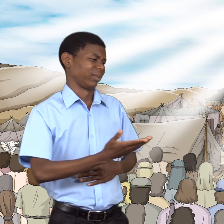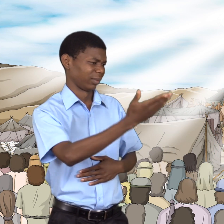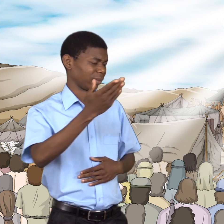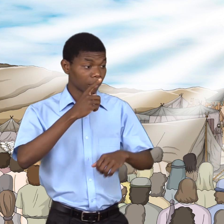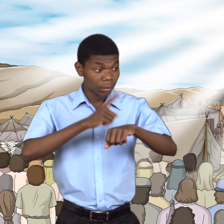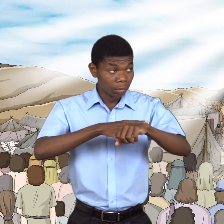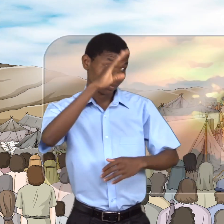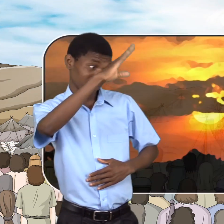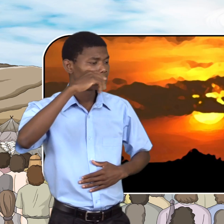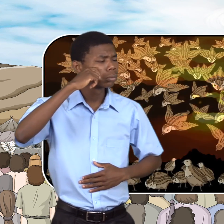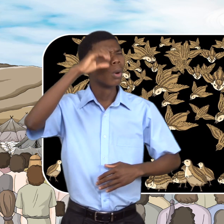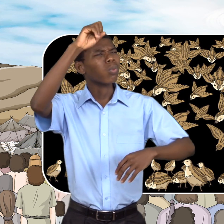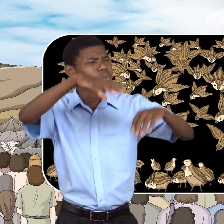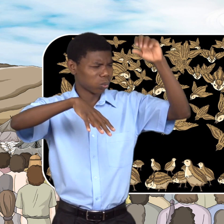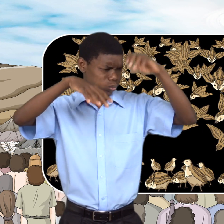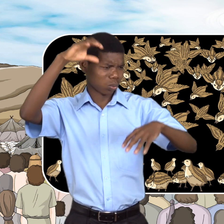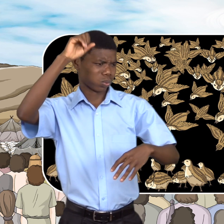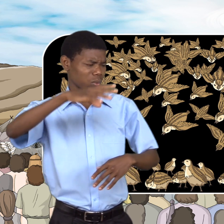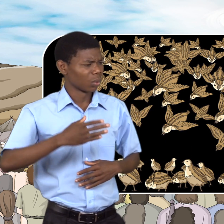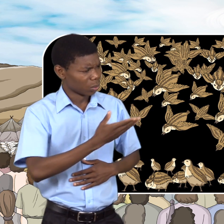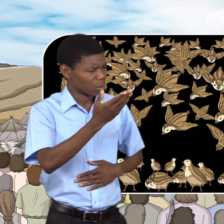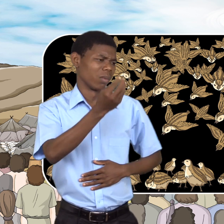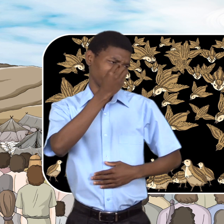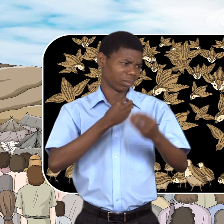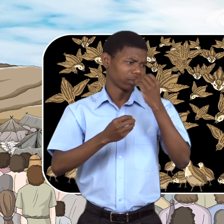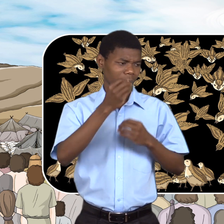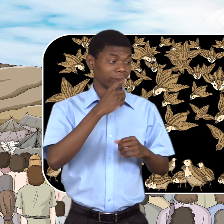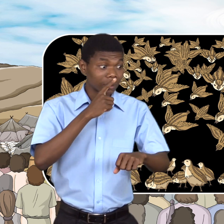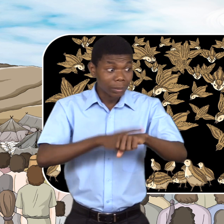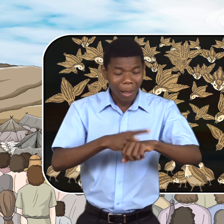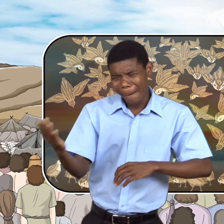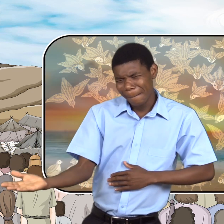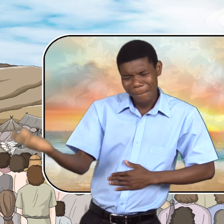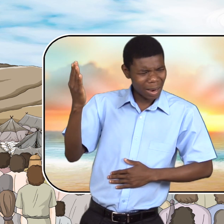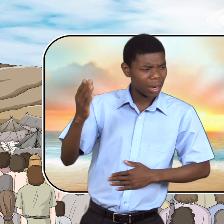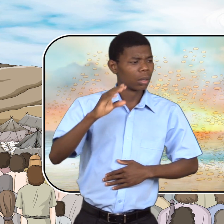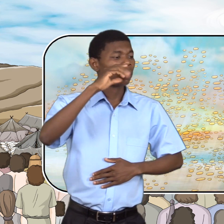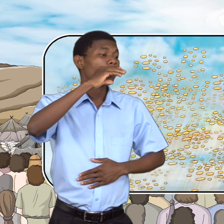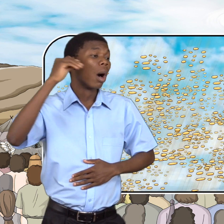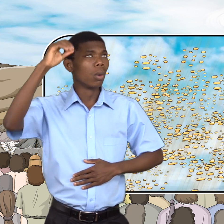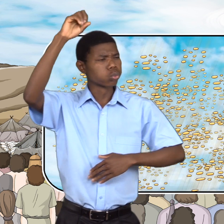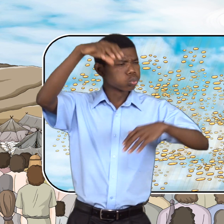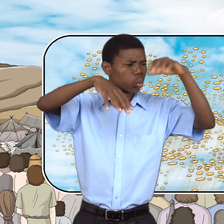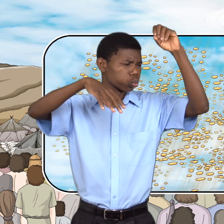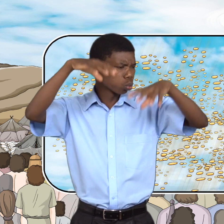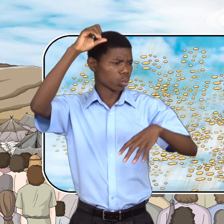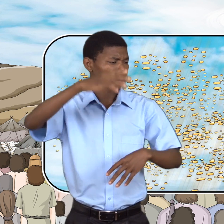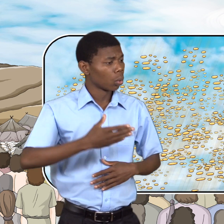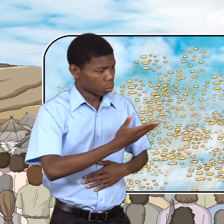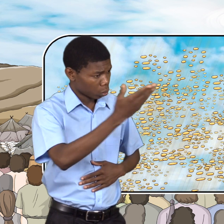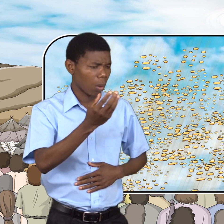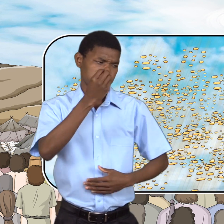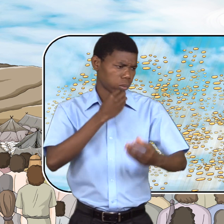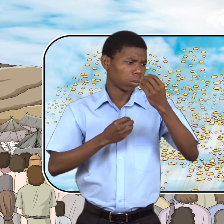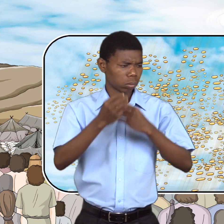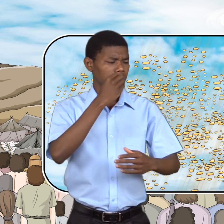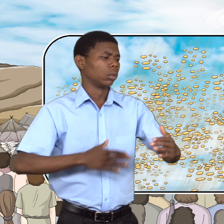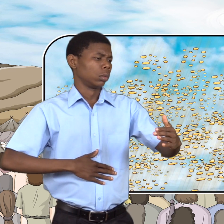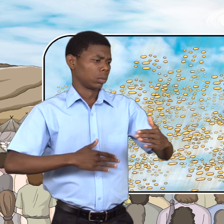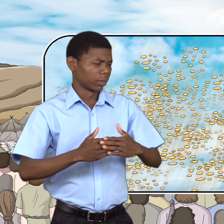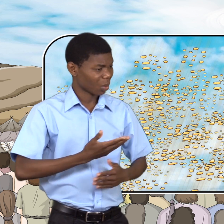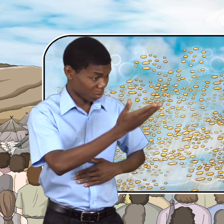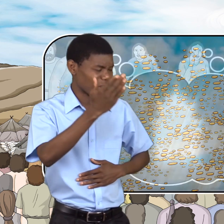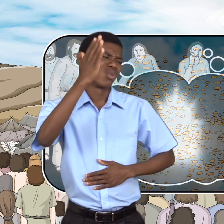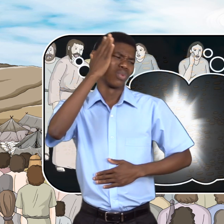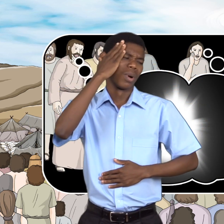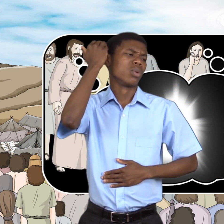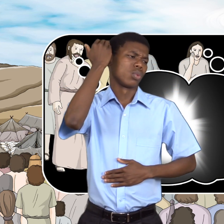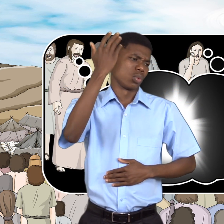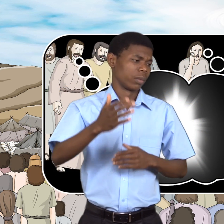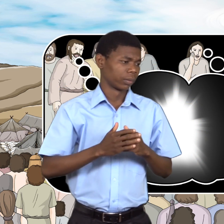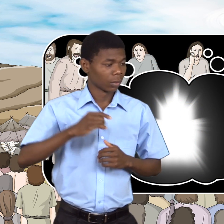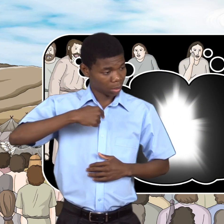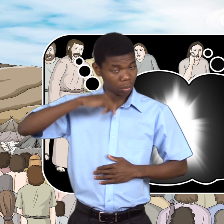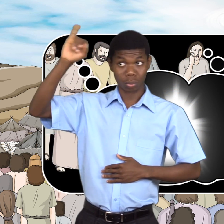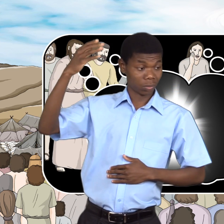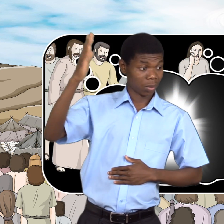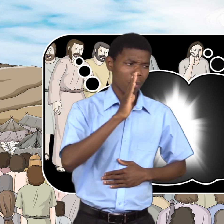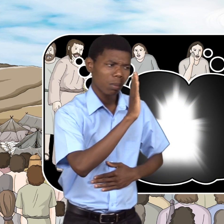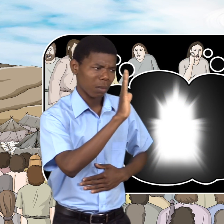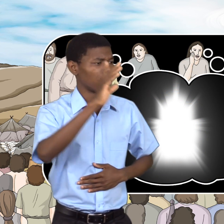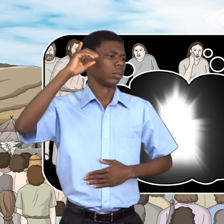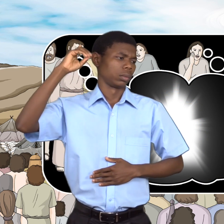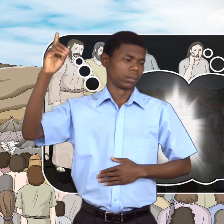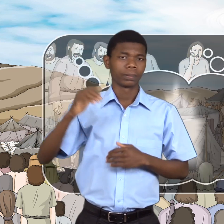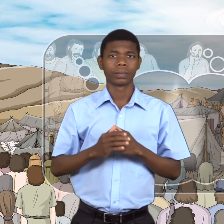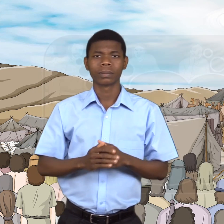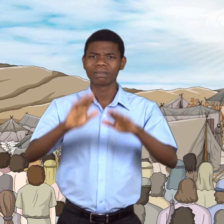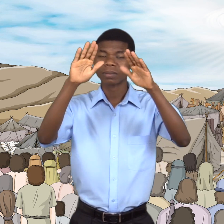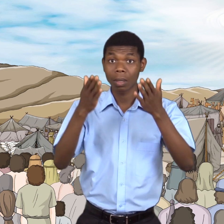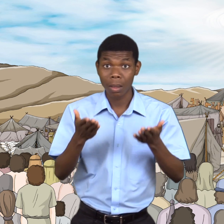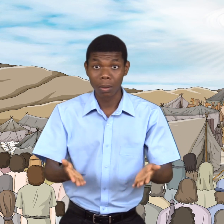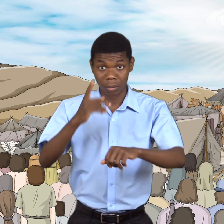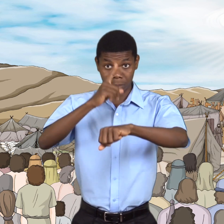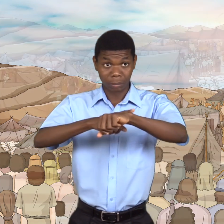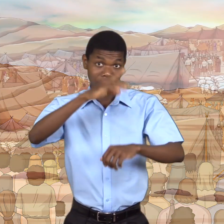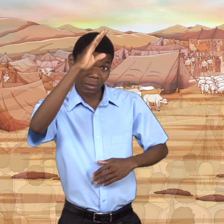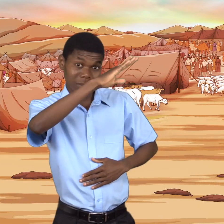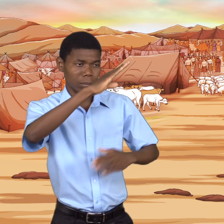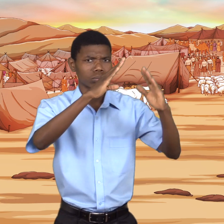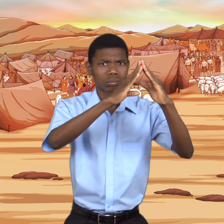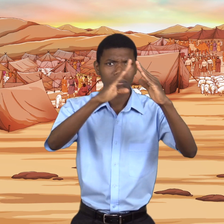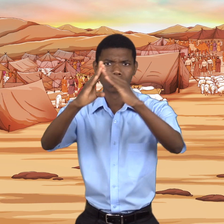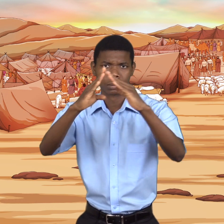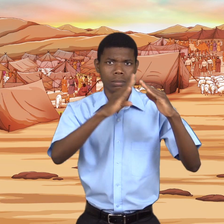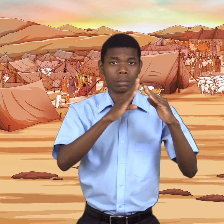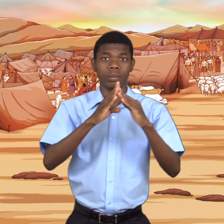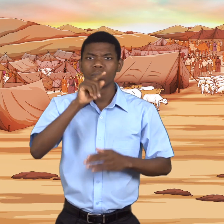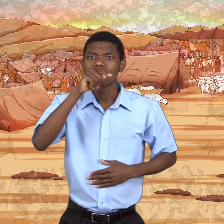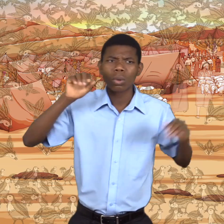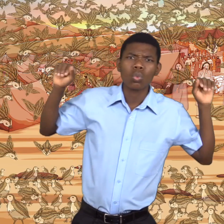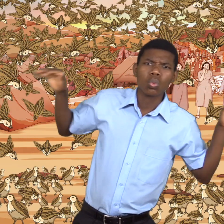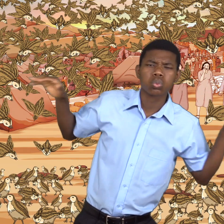Tell them, ‘At twilight you will eat meat, and in the morning you will be filled with bread.